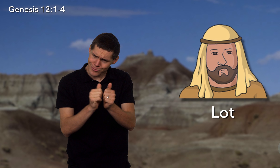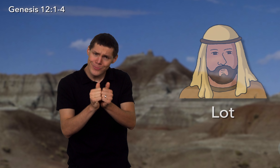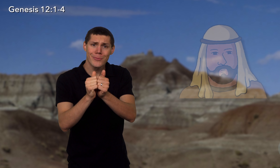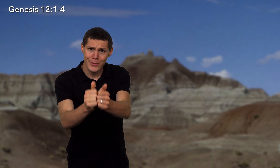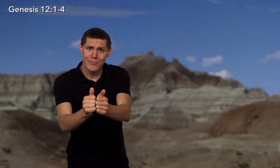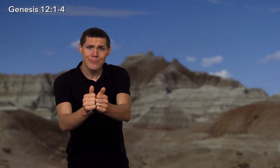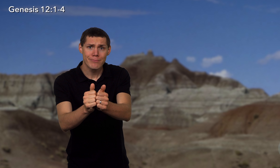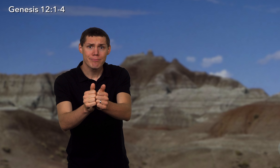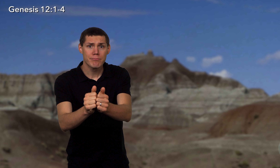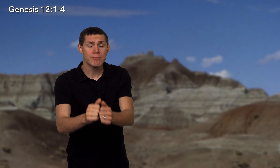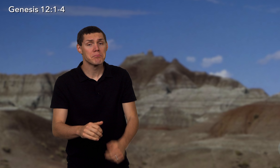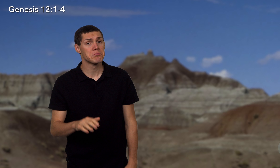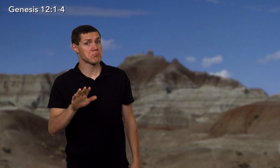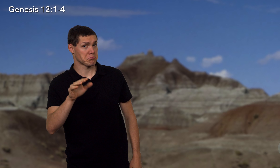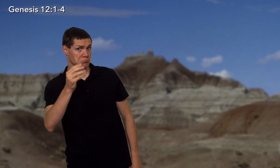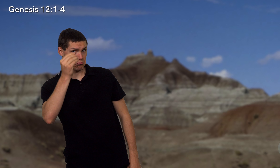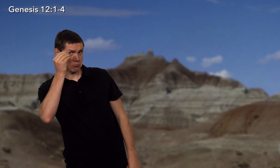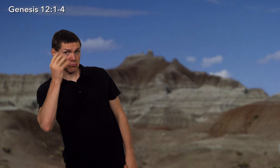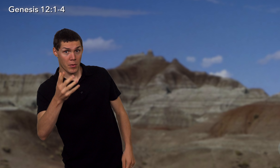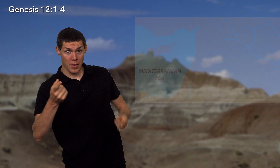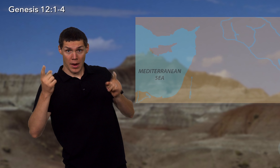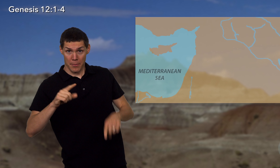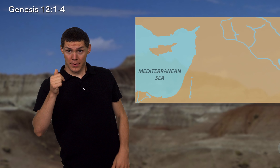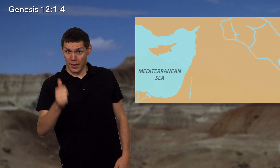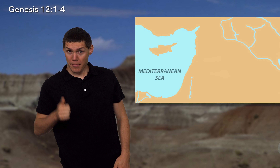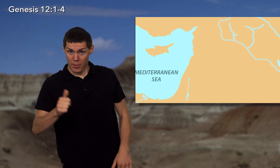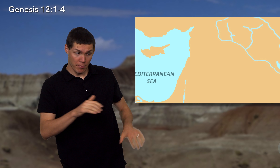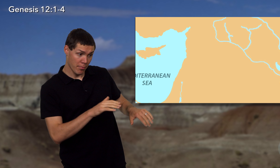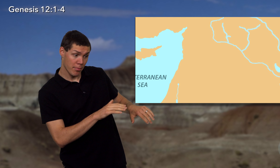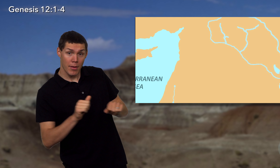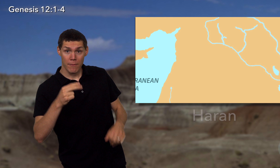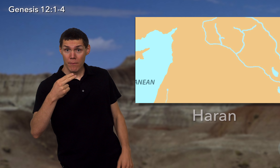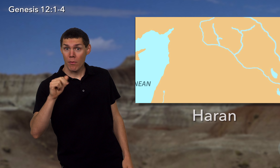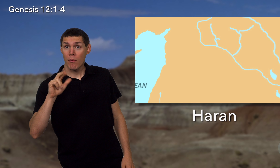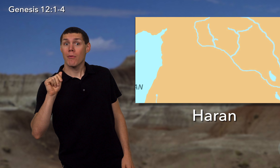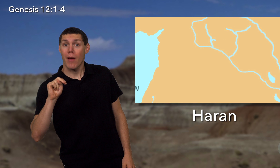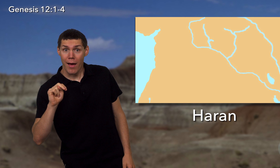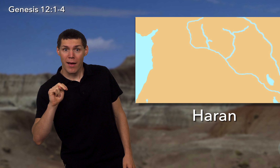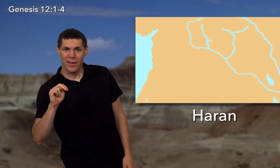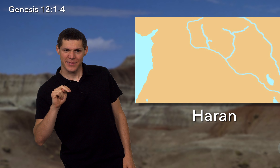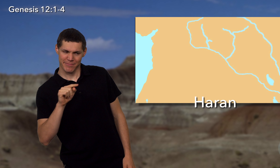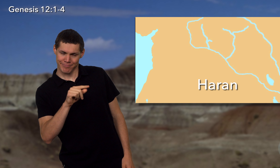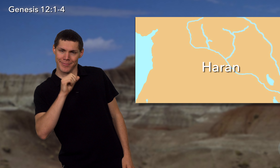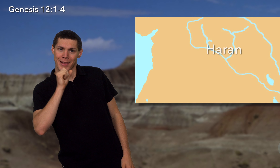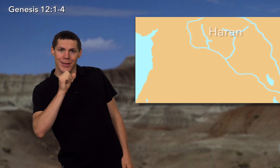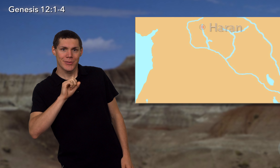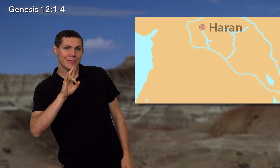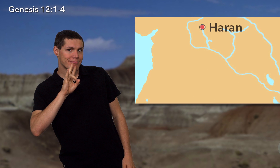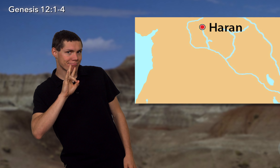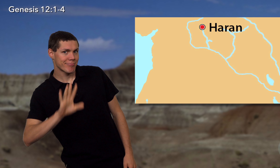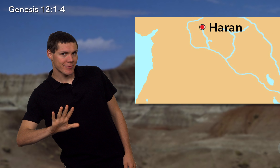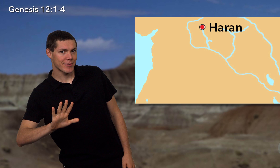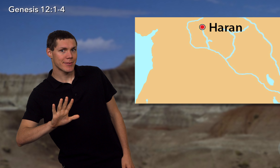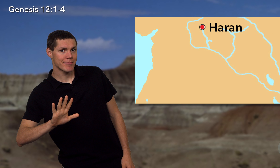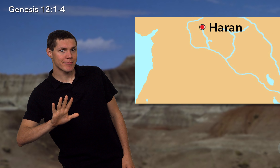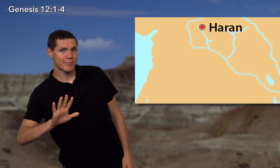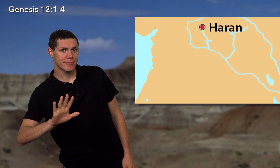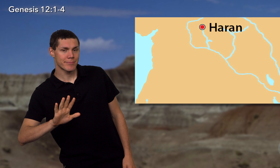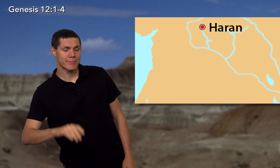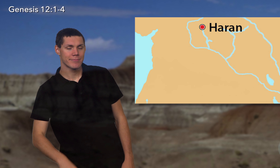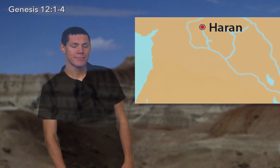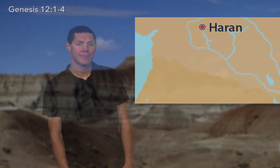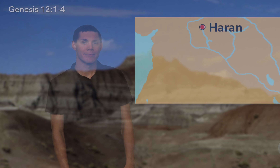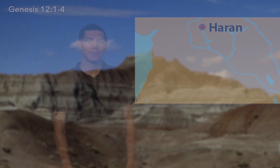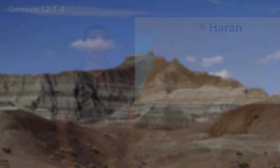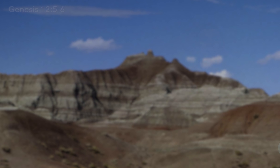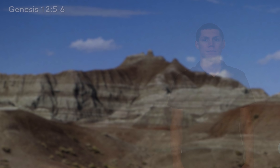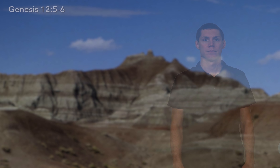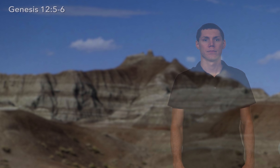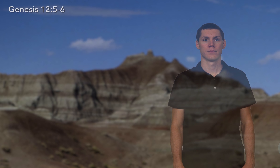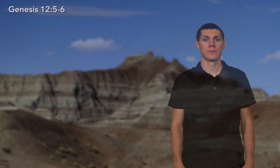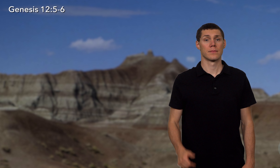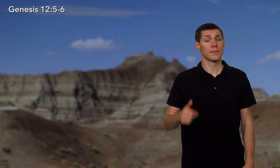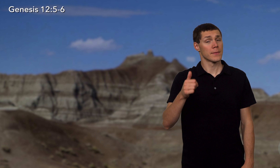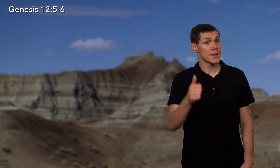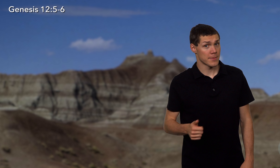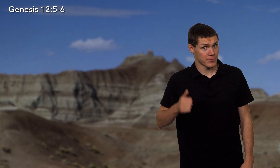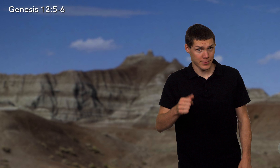Abram was seventy-five years old when he left Haran.